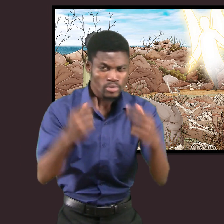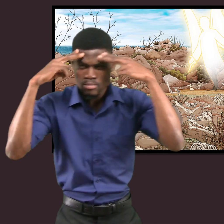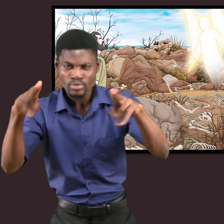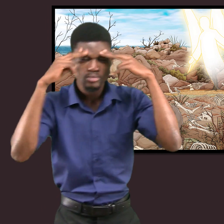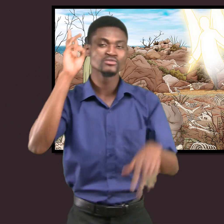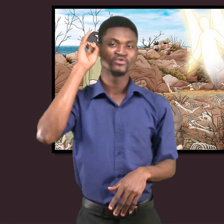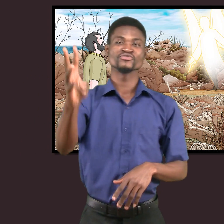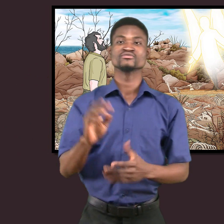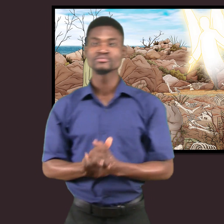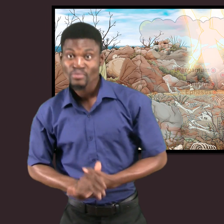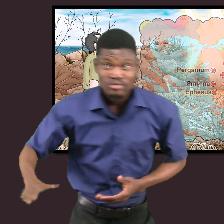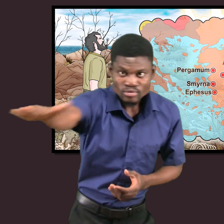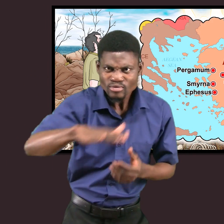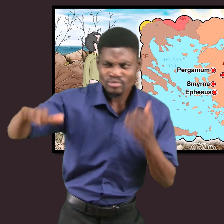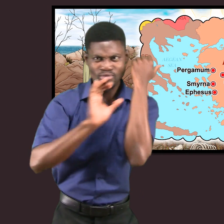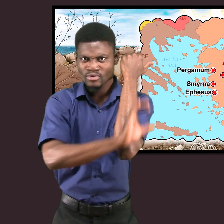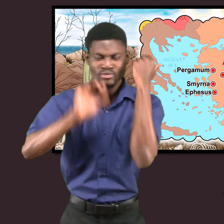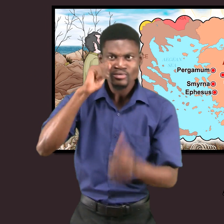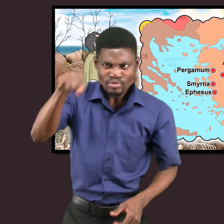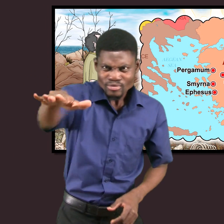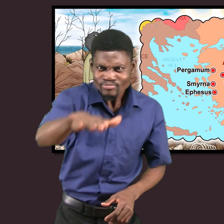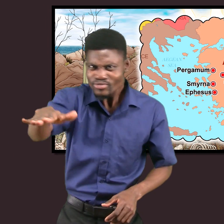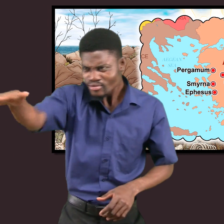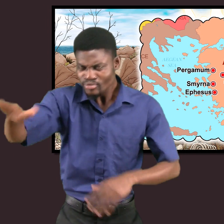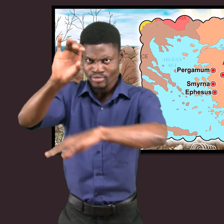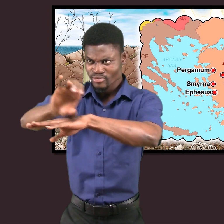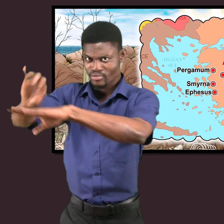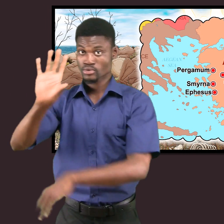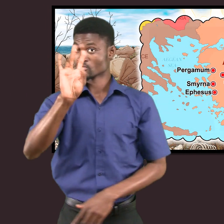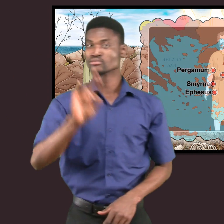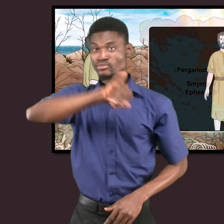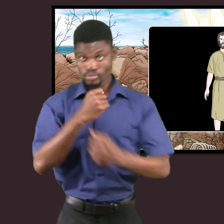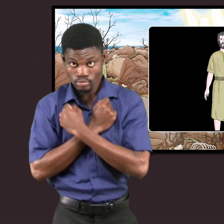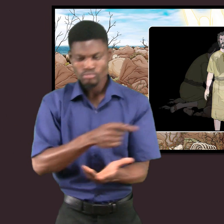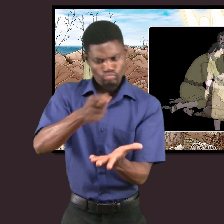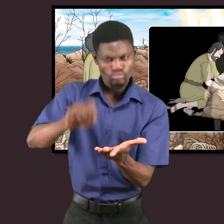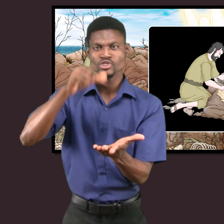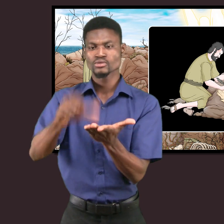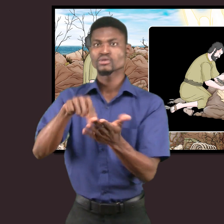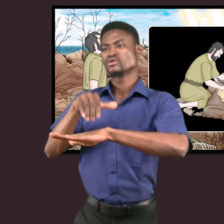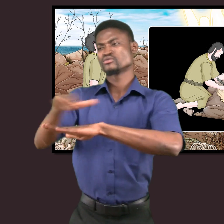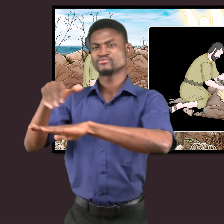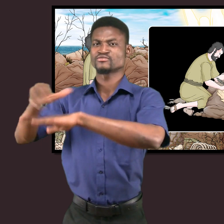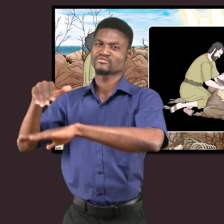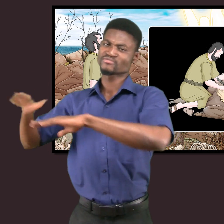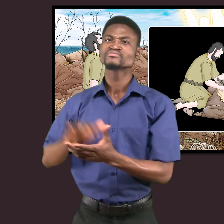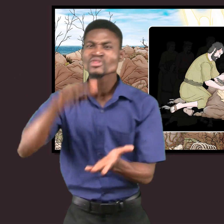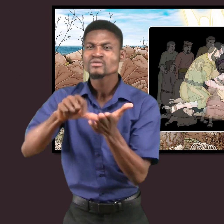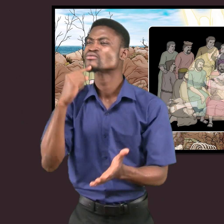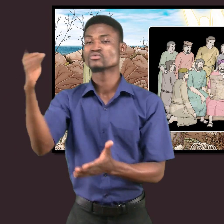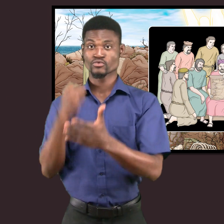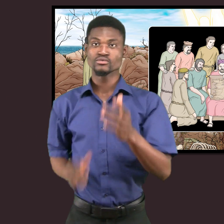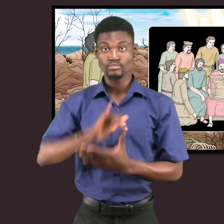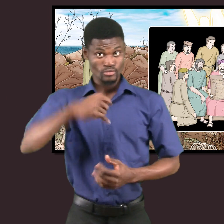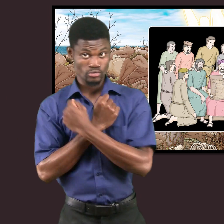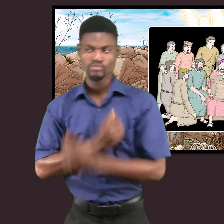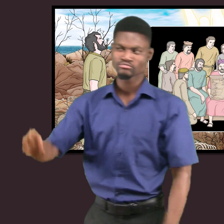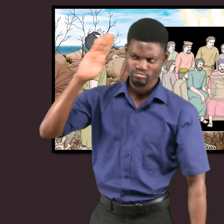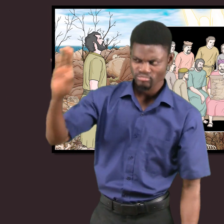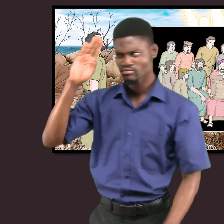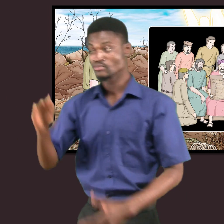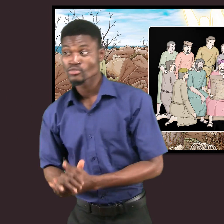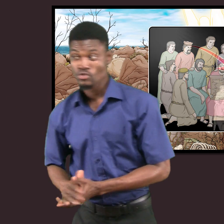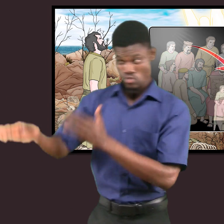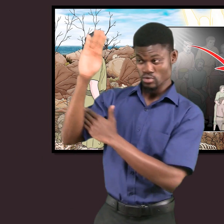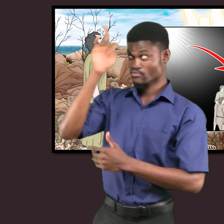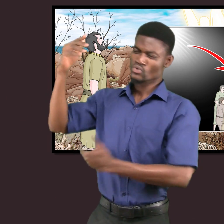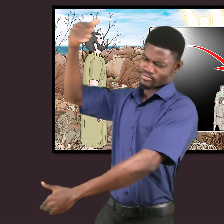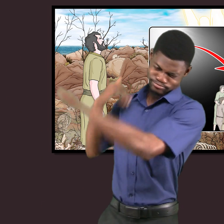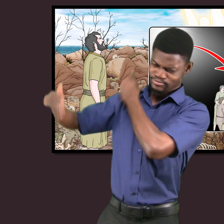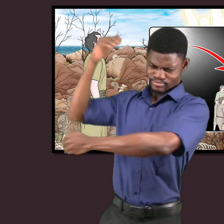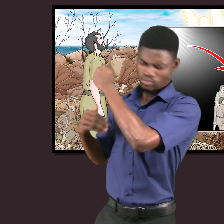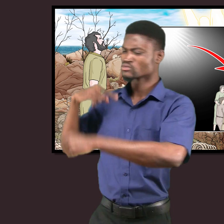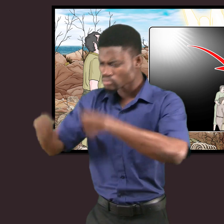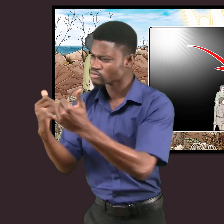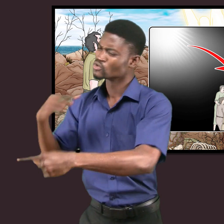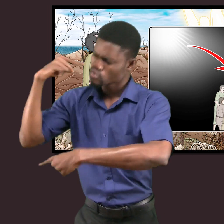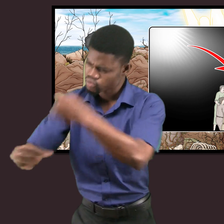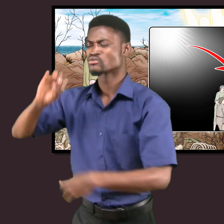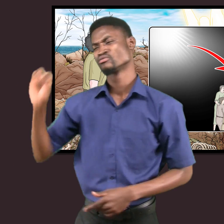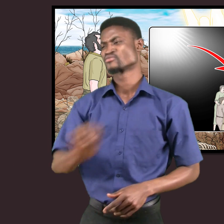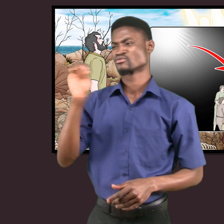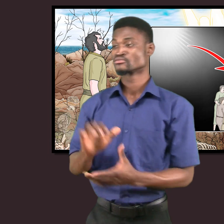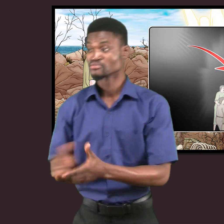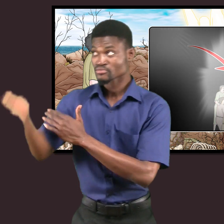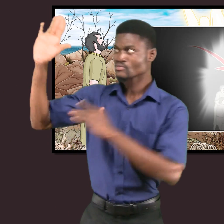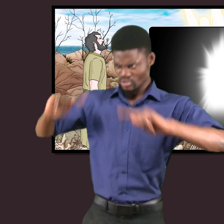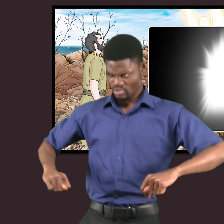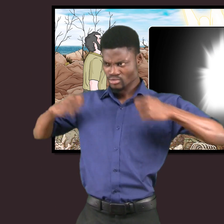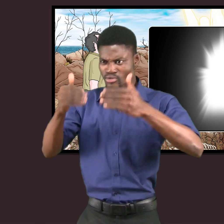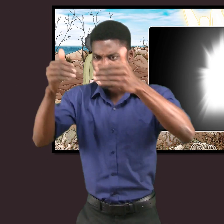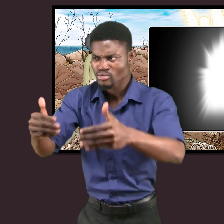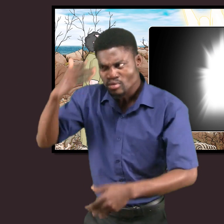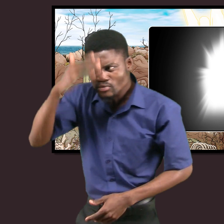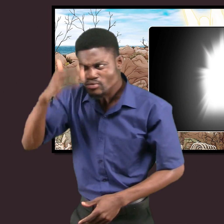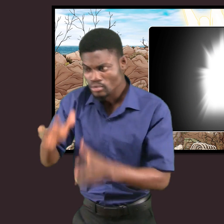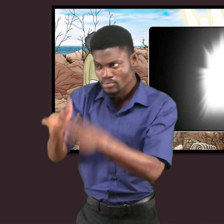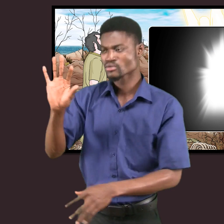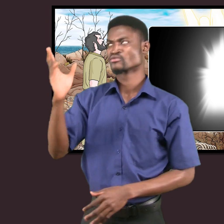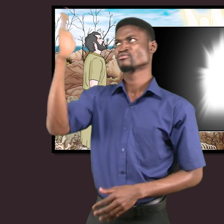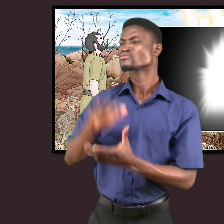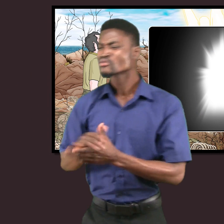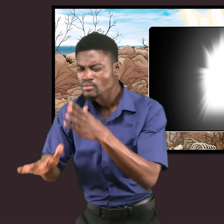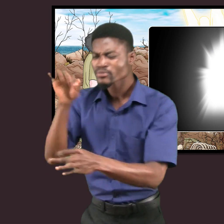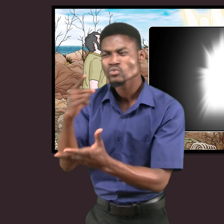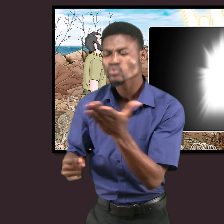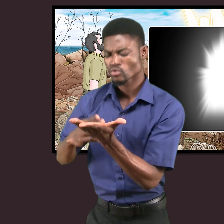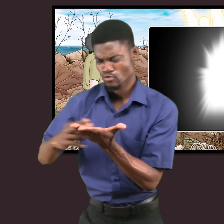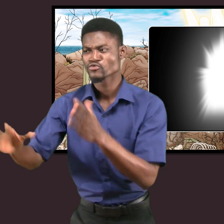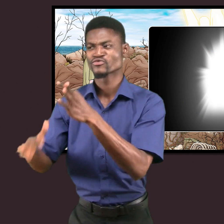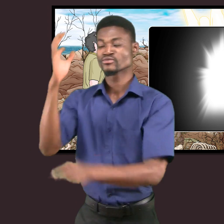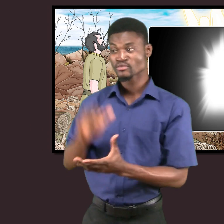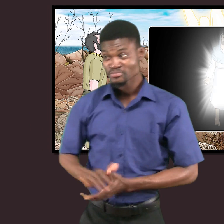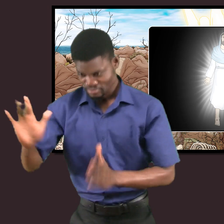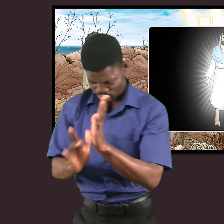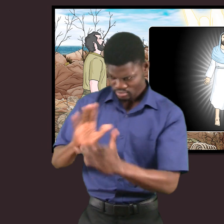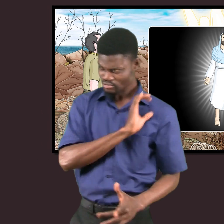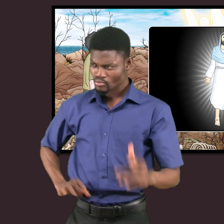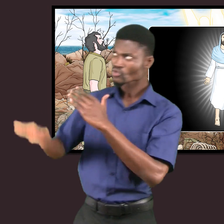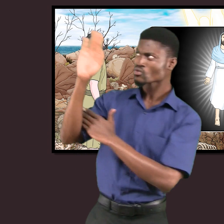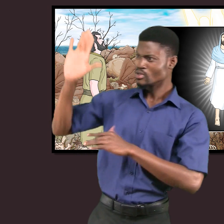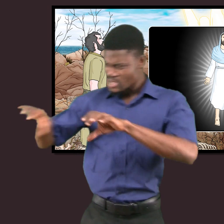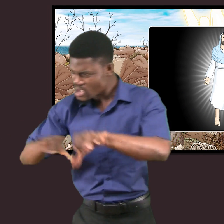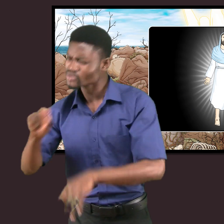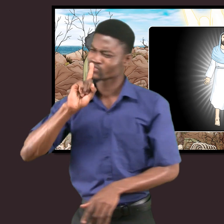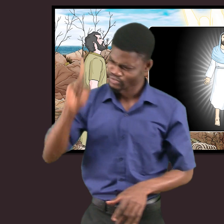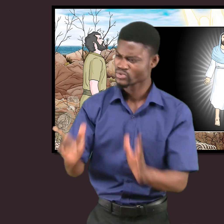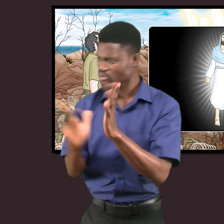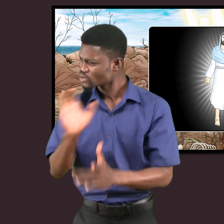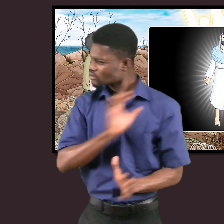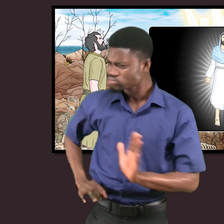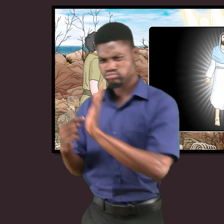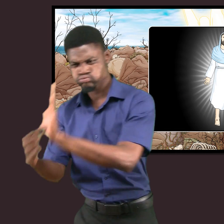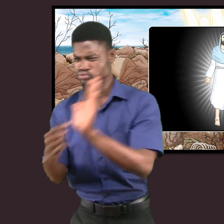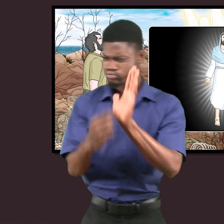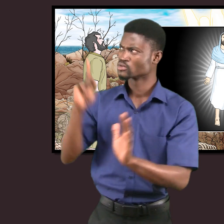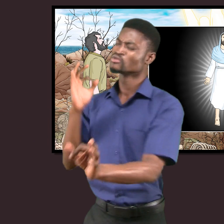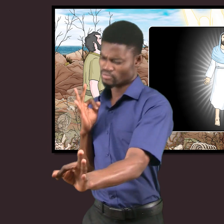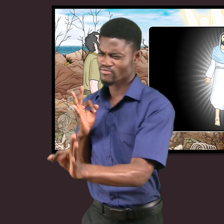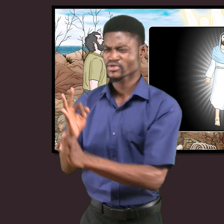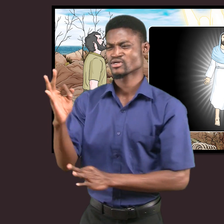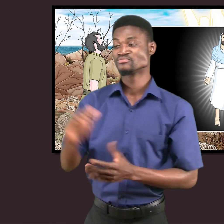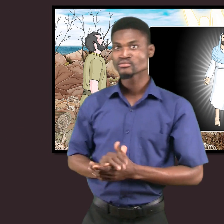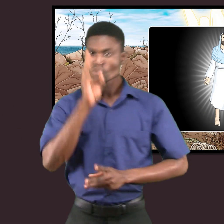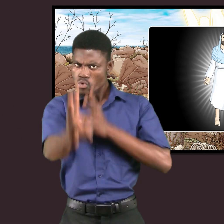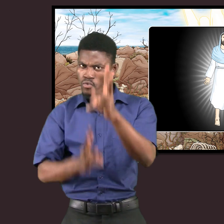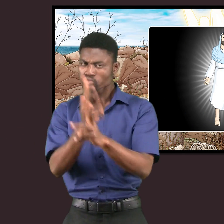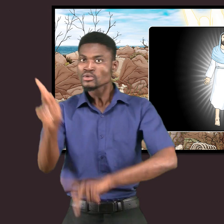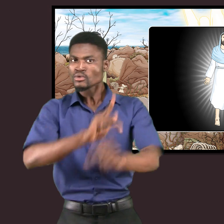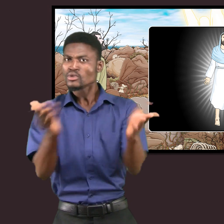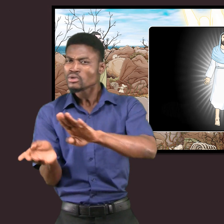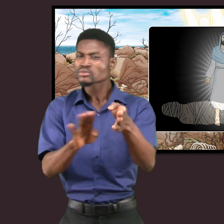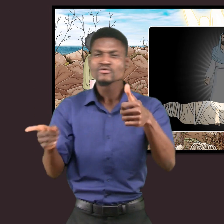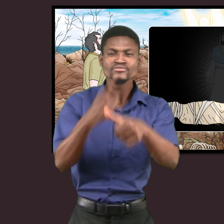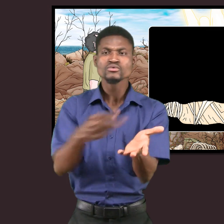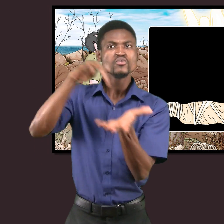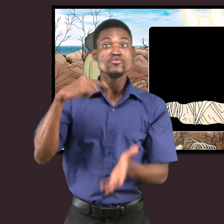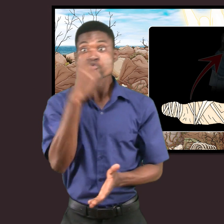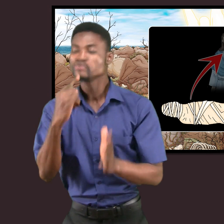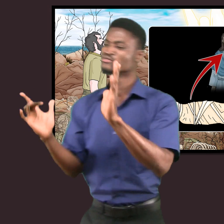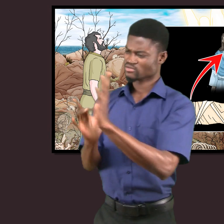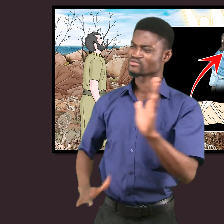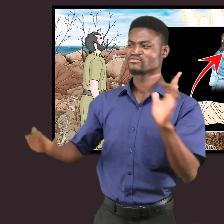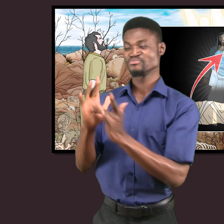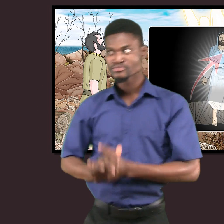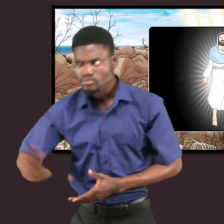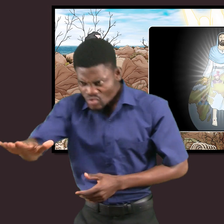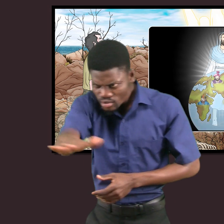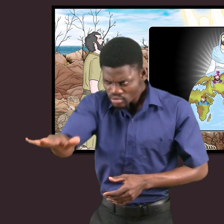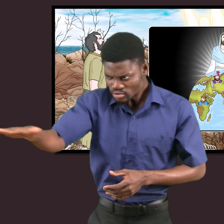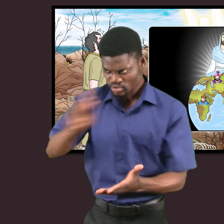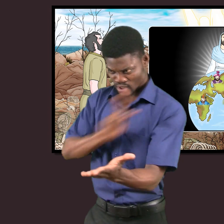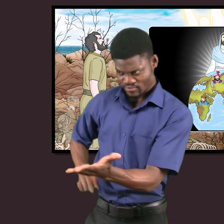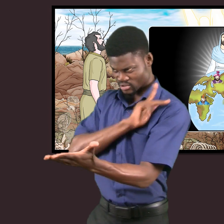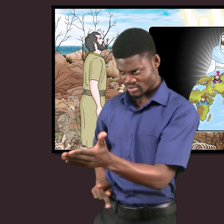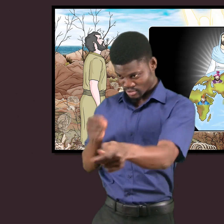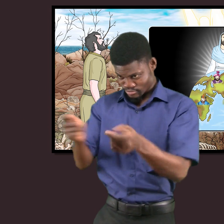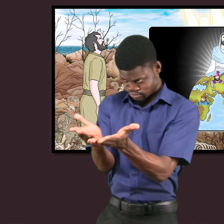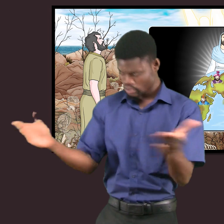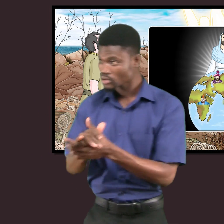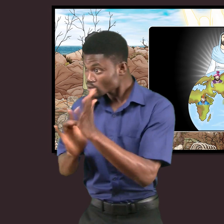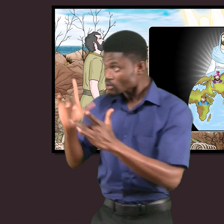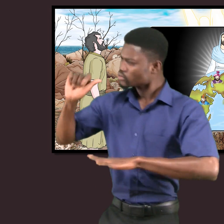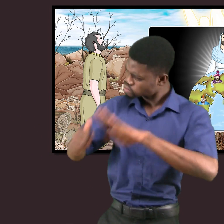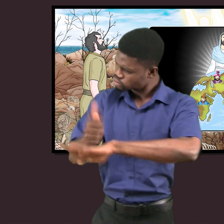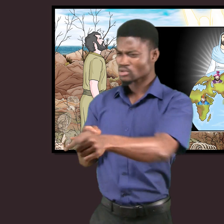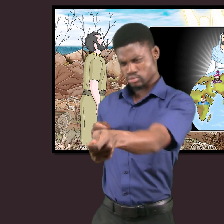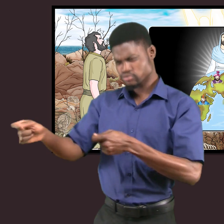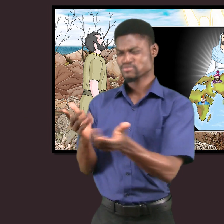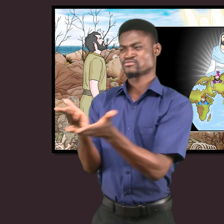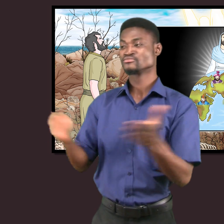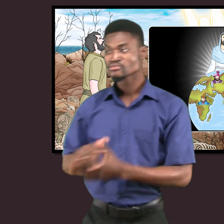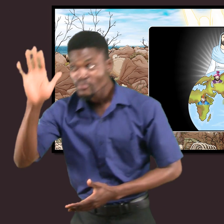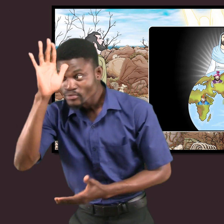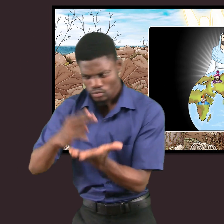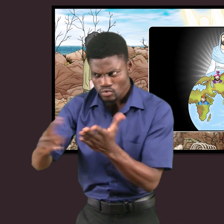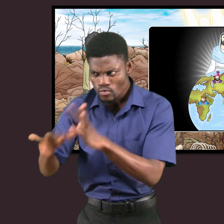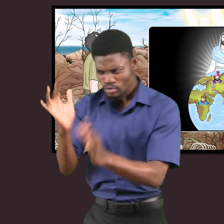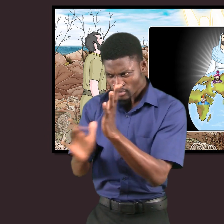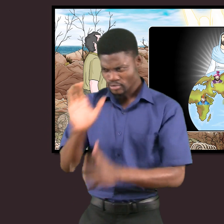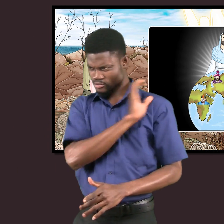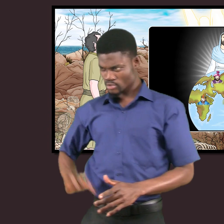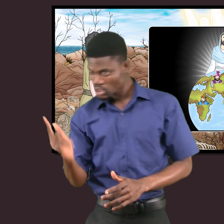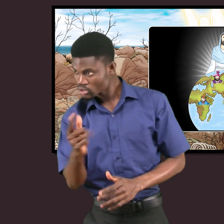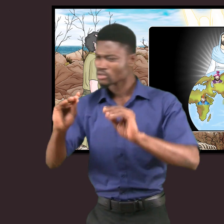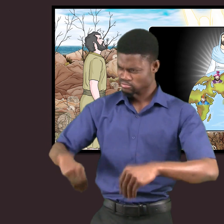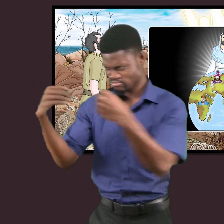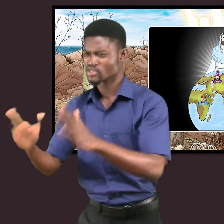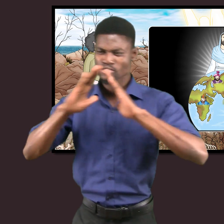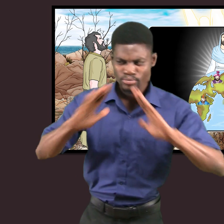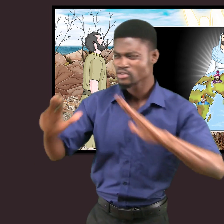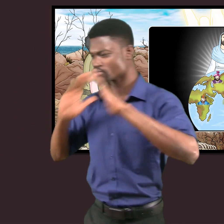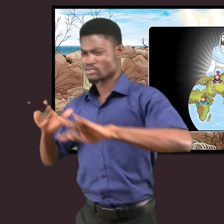John, To the seven churches in the province of Asia: Grace and peace to you from Him who is and was and is to come, and from the seven Spirits before His throne, and from Jesus Christ, the faithful witness, the firstborn from the dead, and the ruler of the kings of the earth.